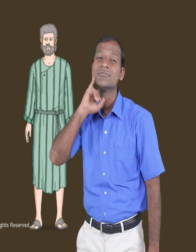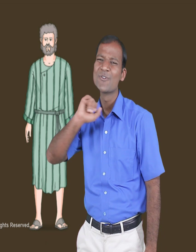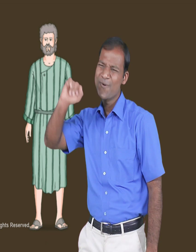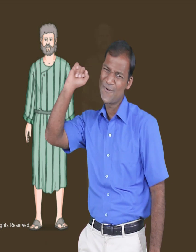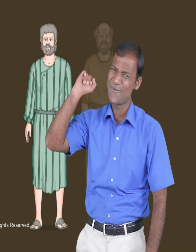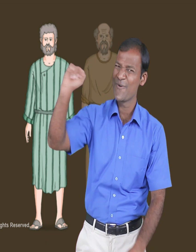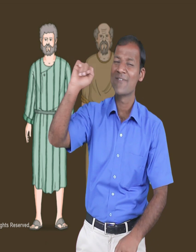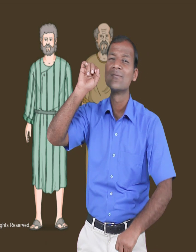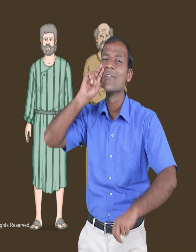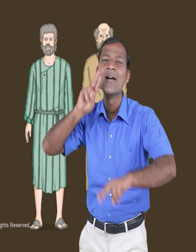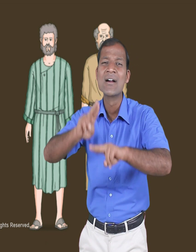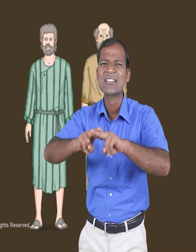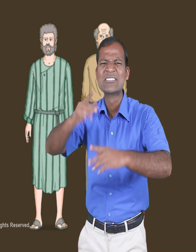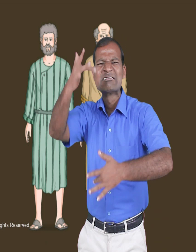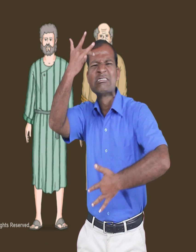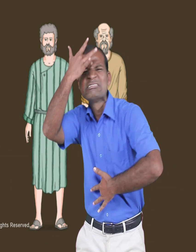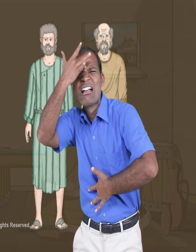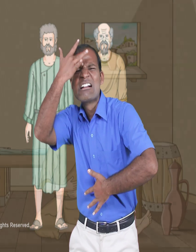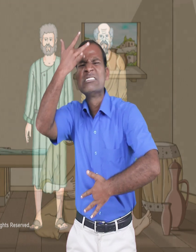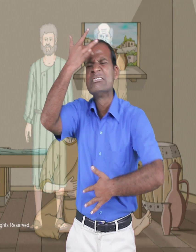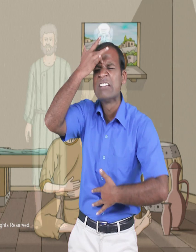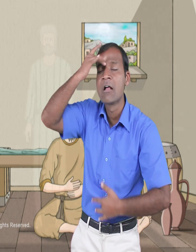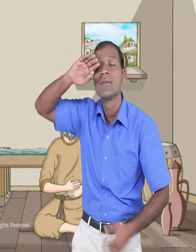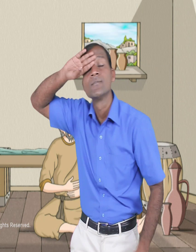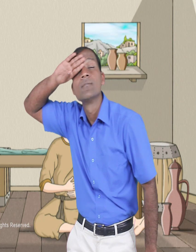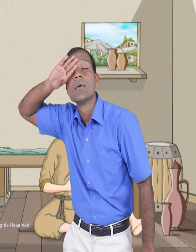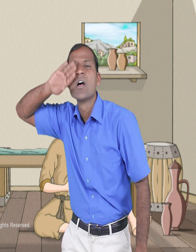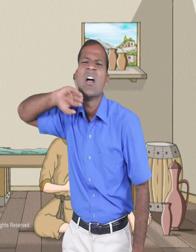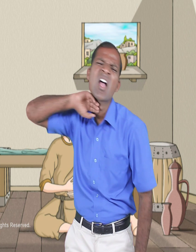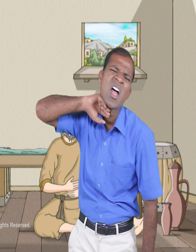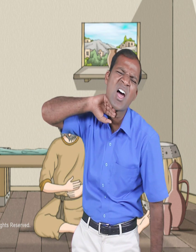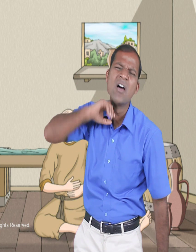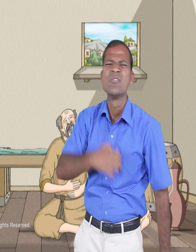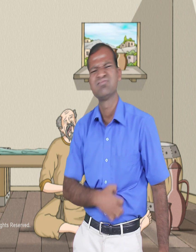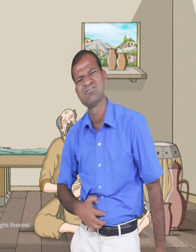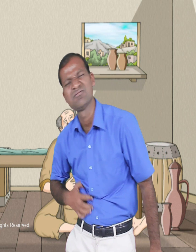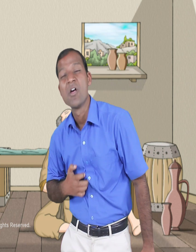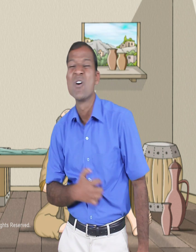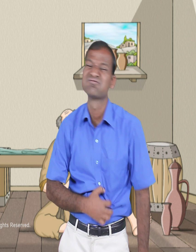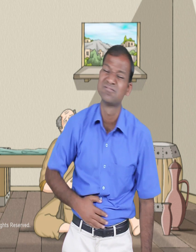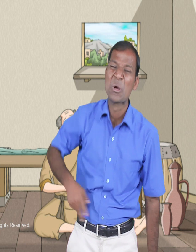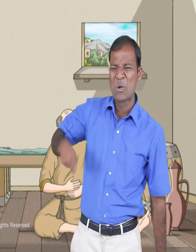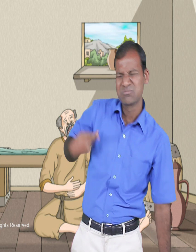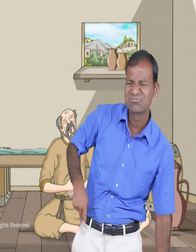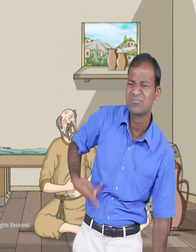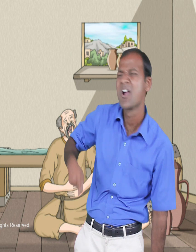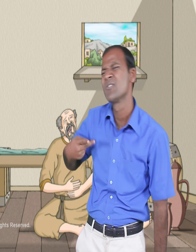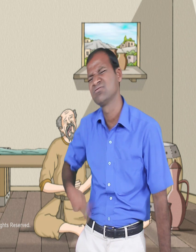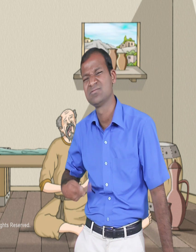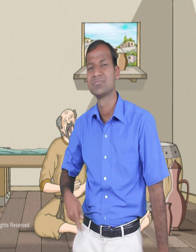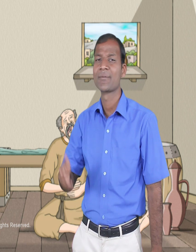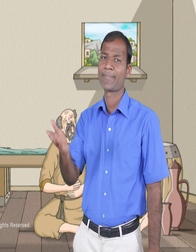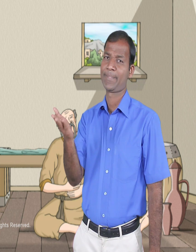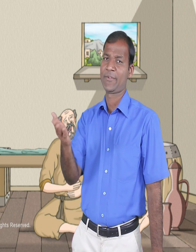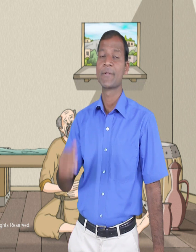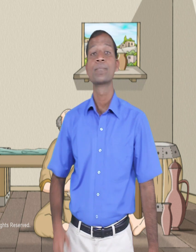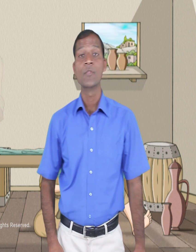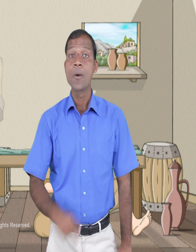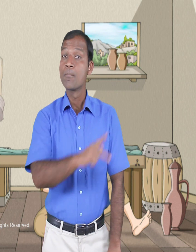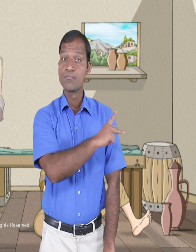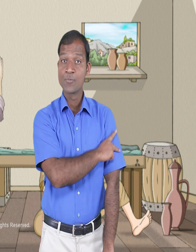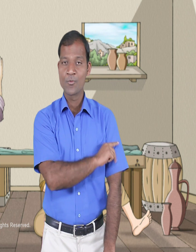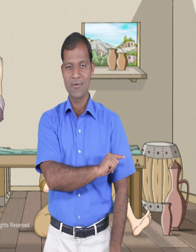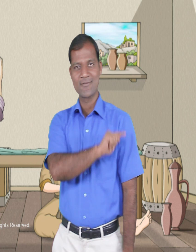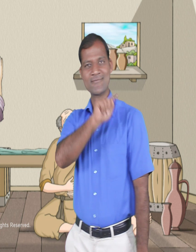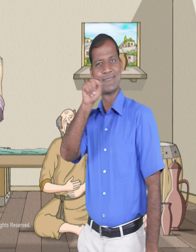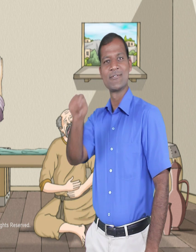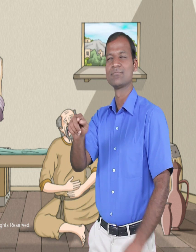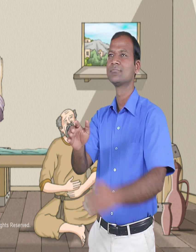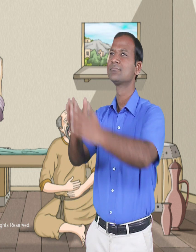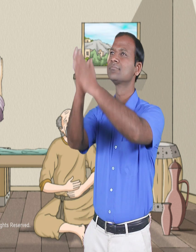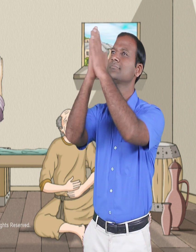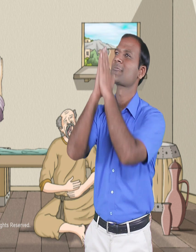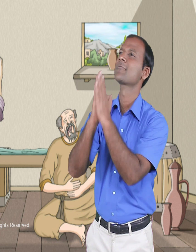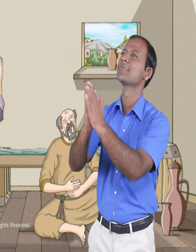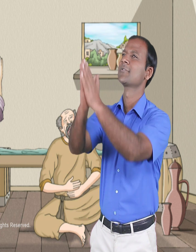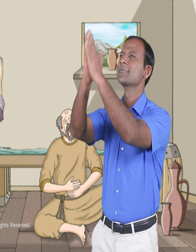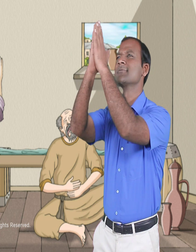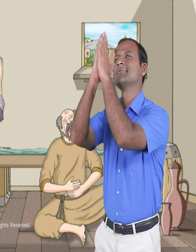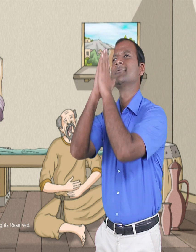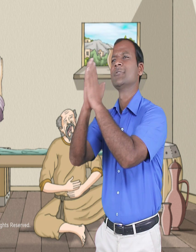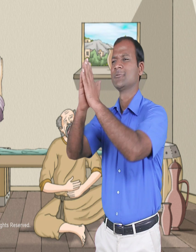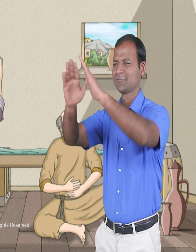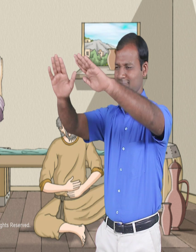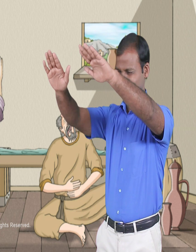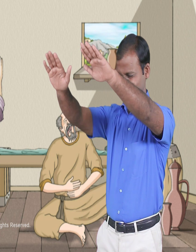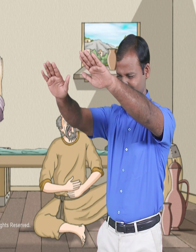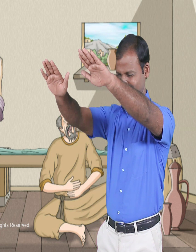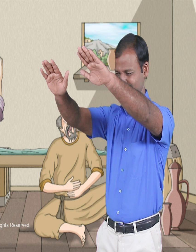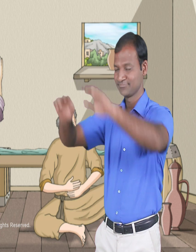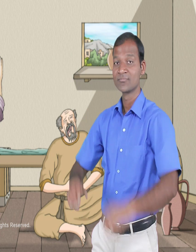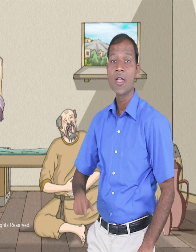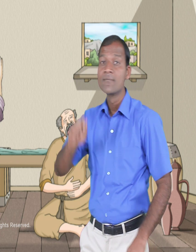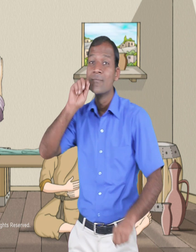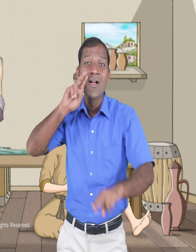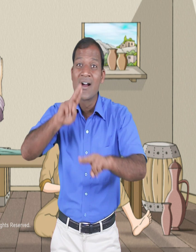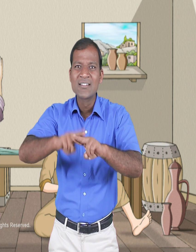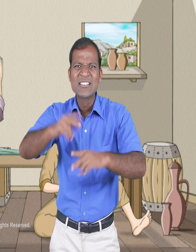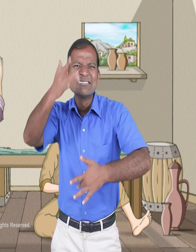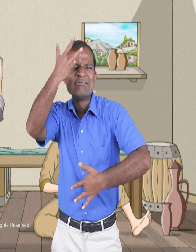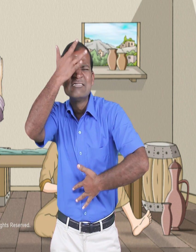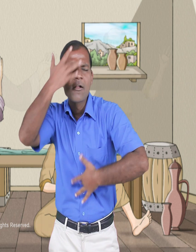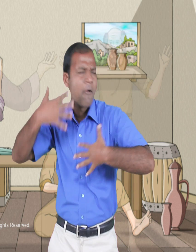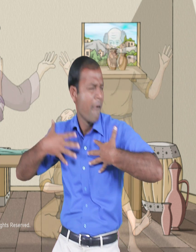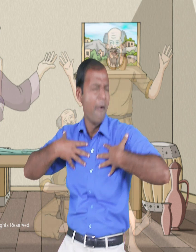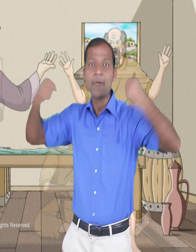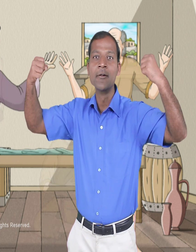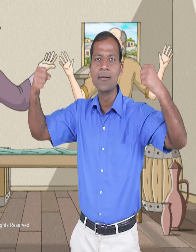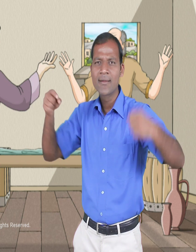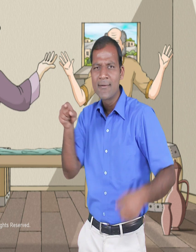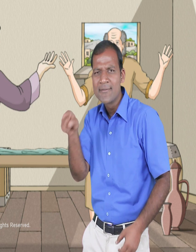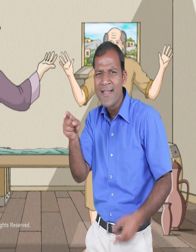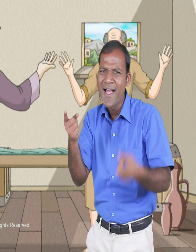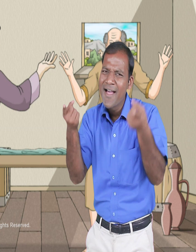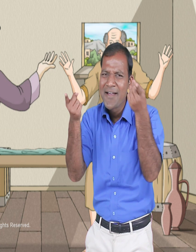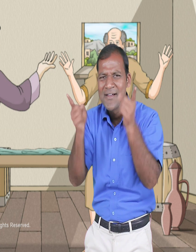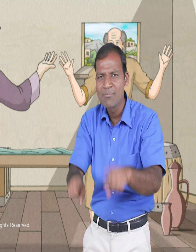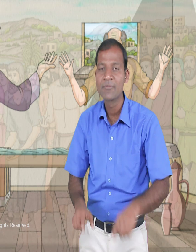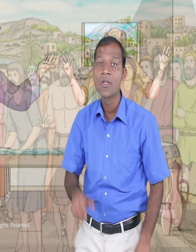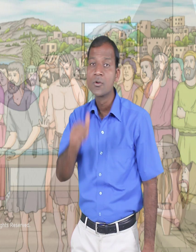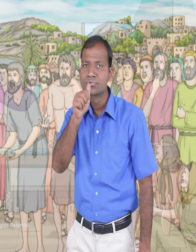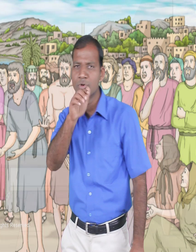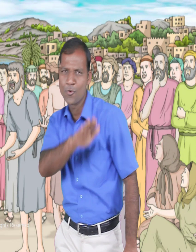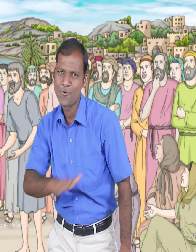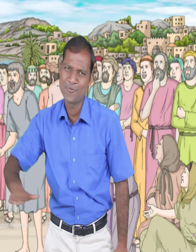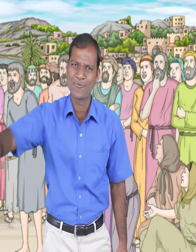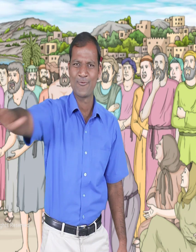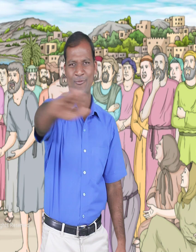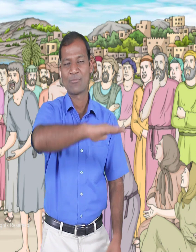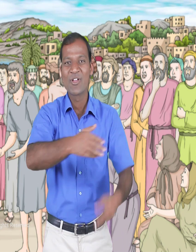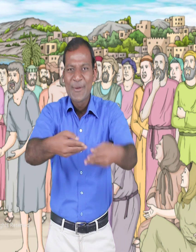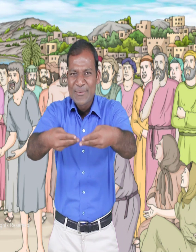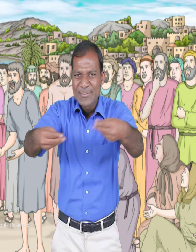Paul went in to see him, and after praying and placing his hands on him, he healed the man.